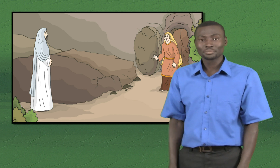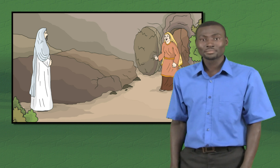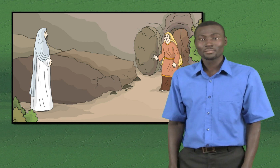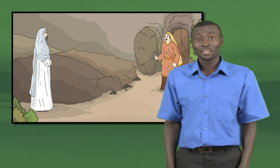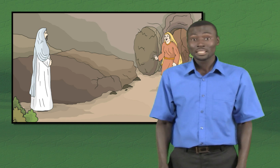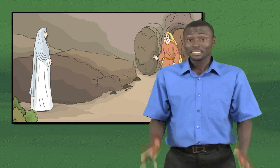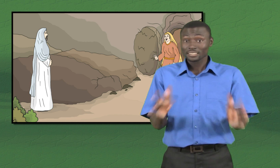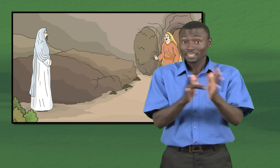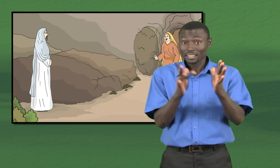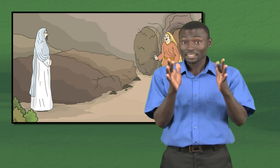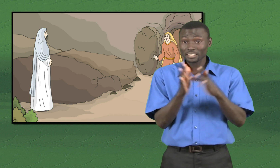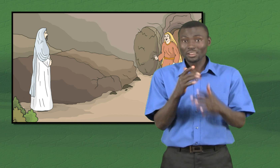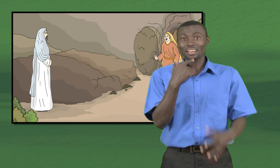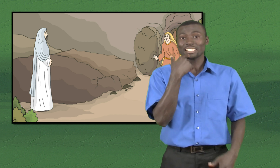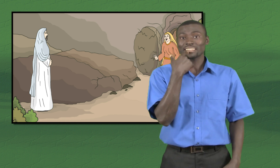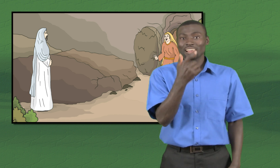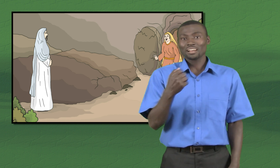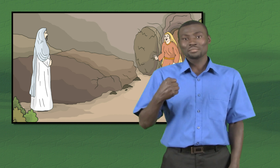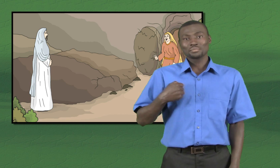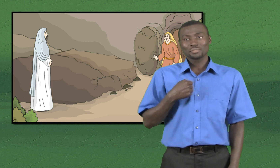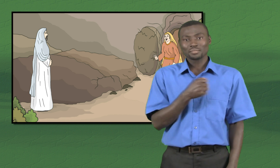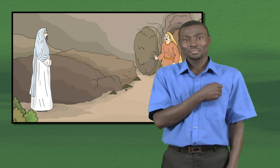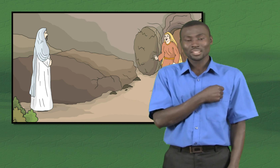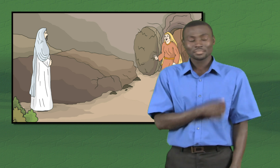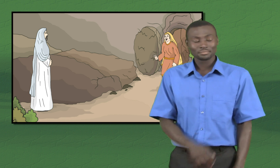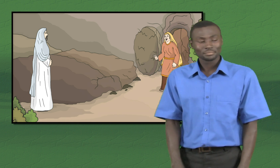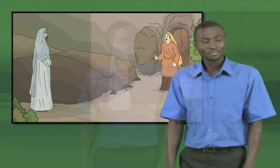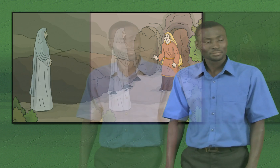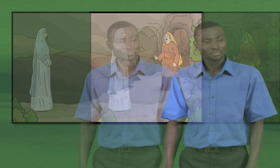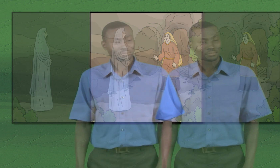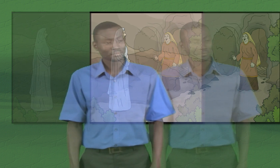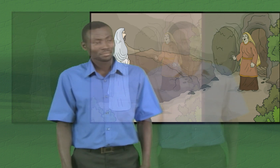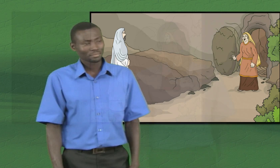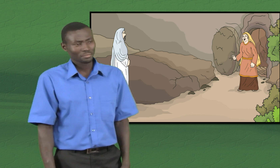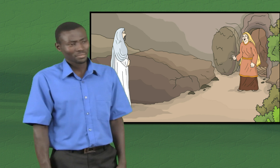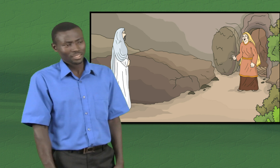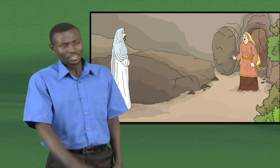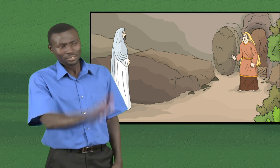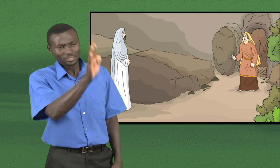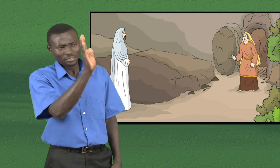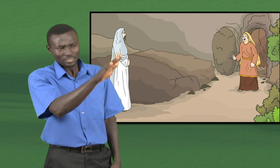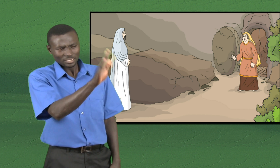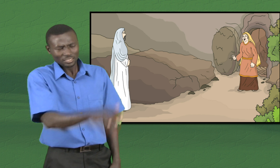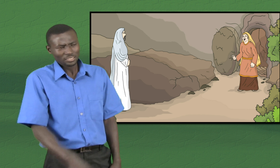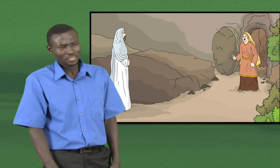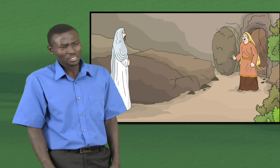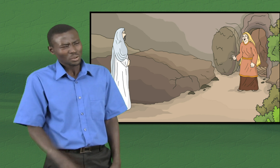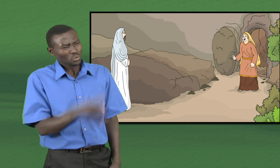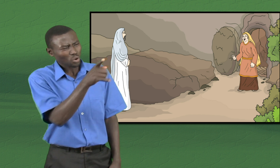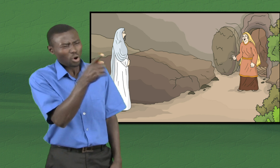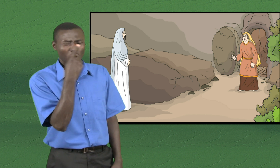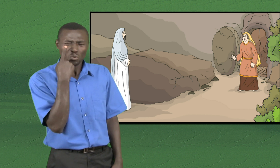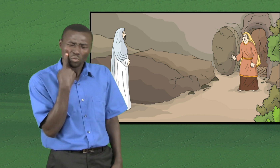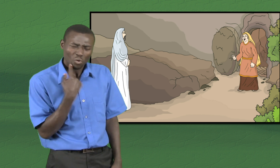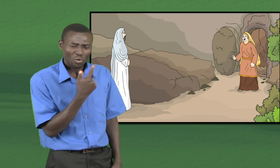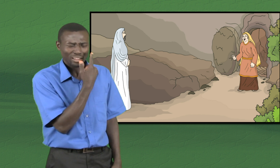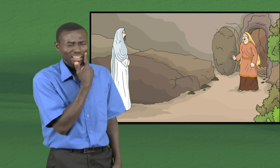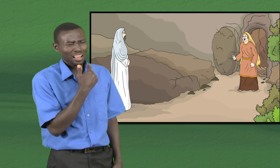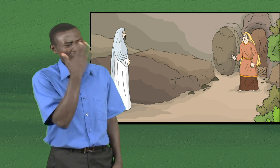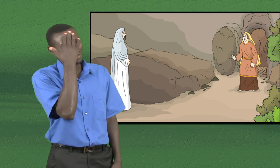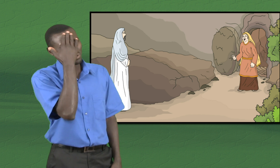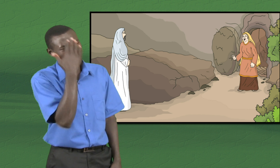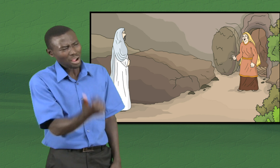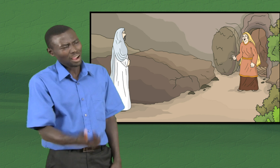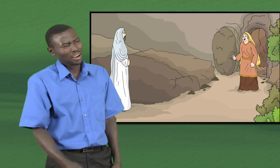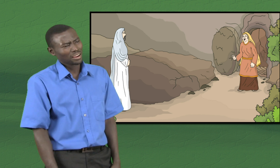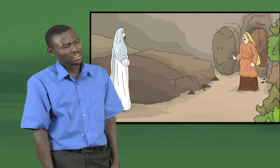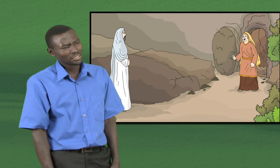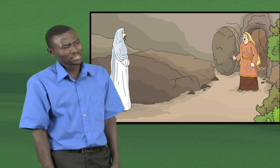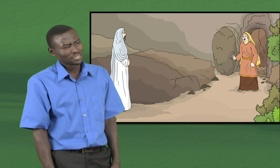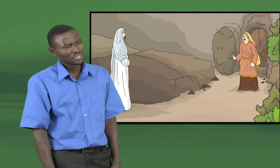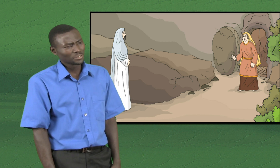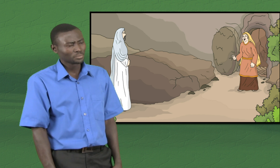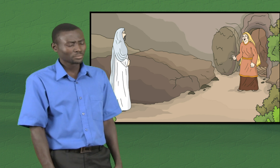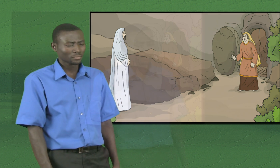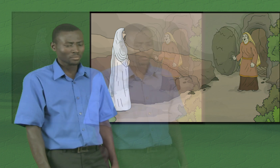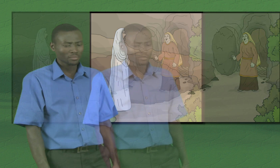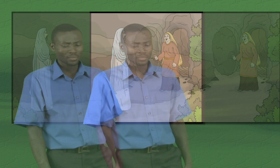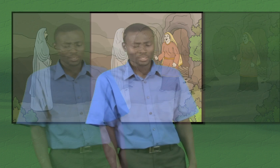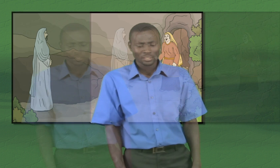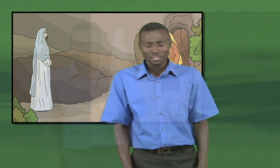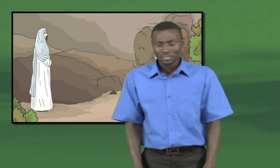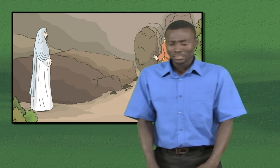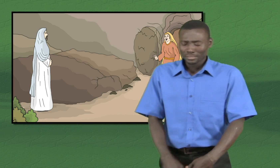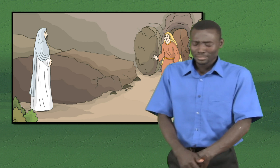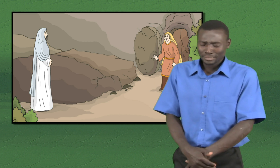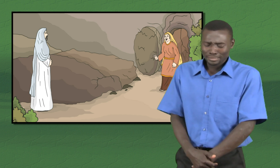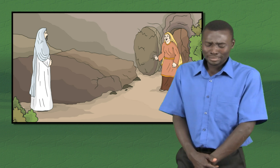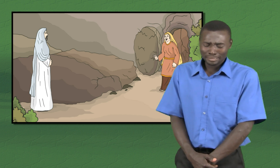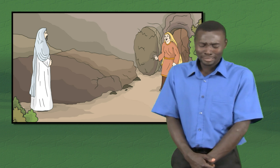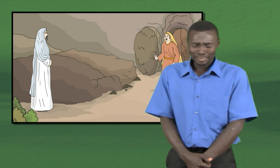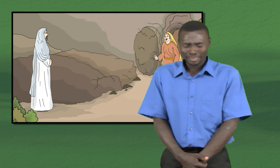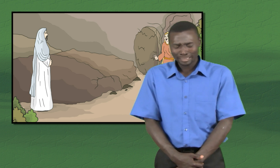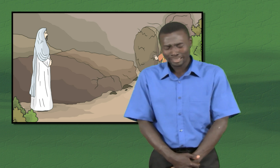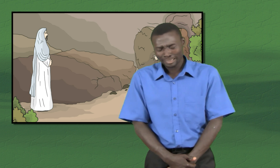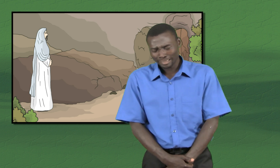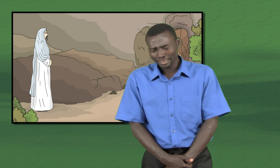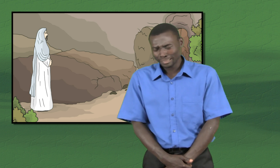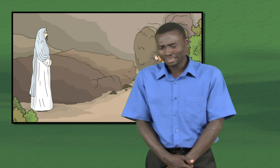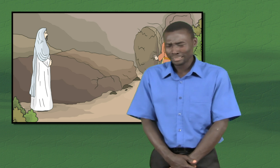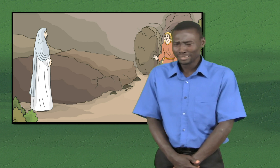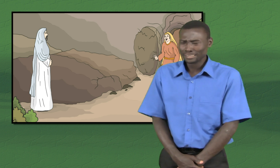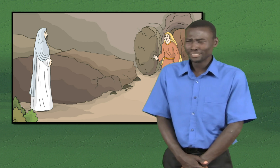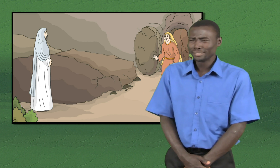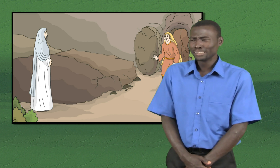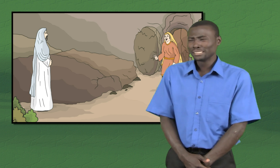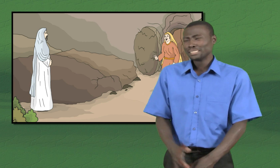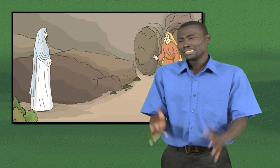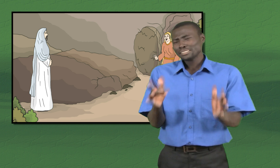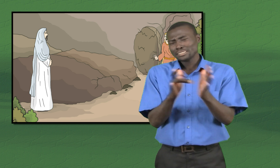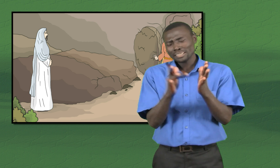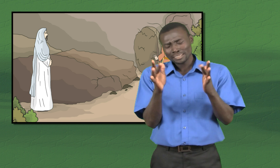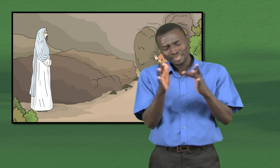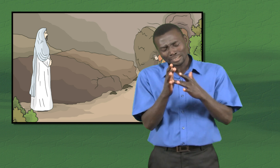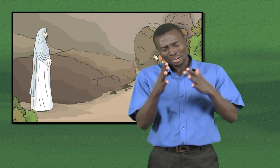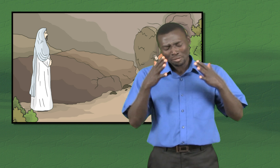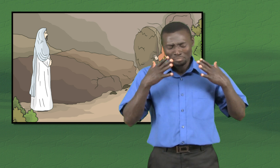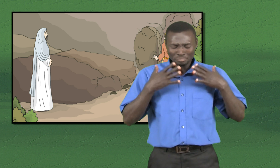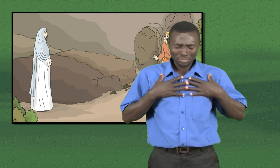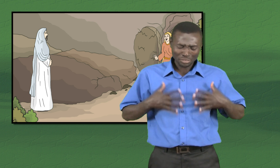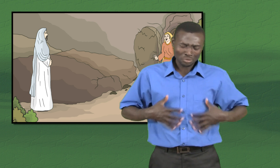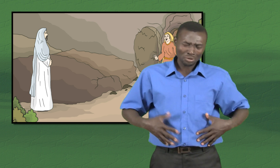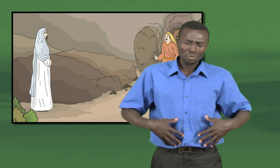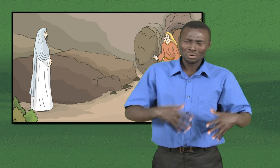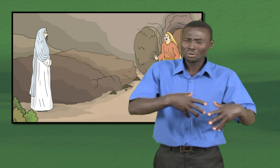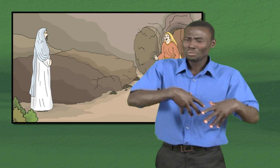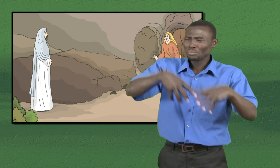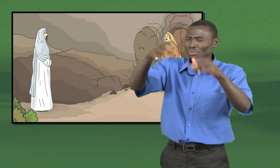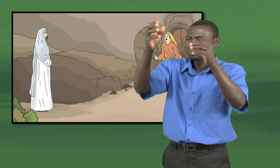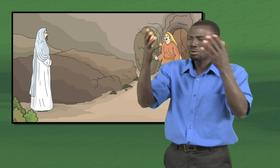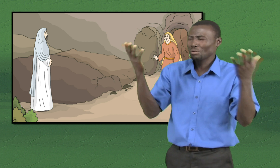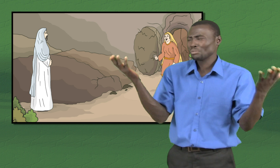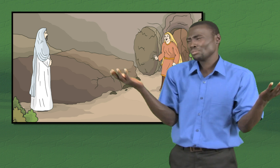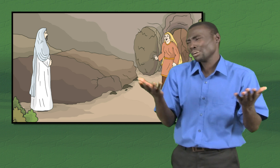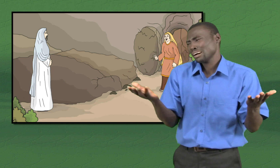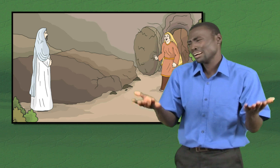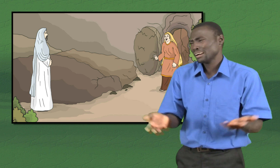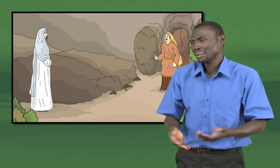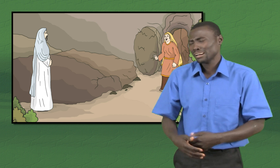“Woman, why are you weeping?” Jesus asked. “Whom are you seeking?”